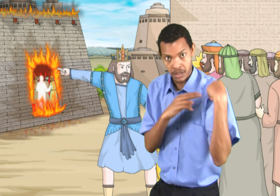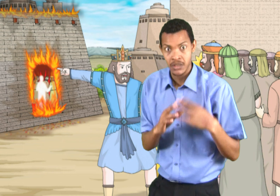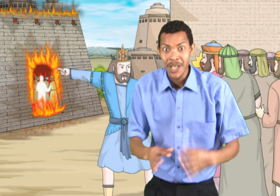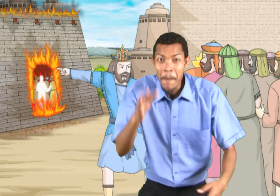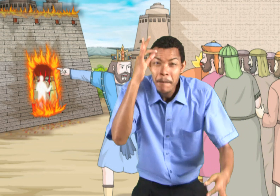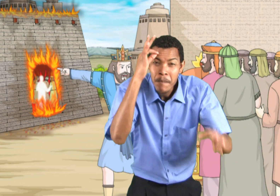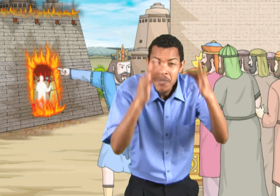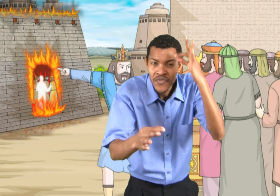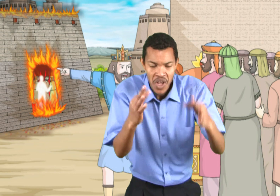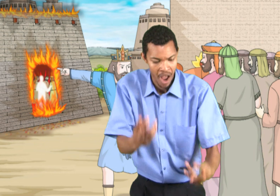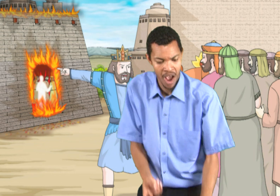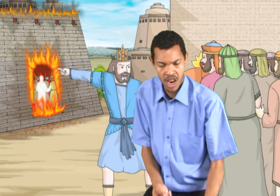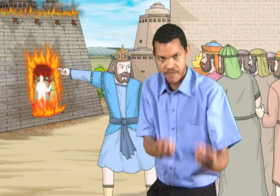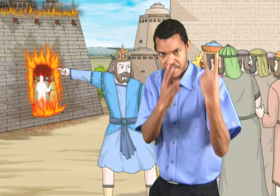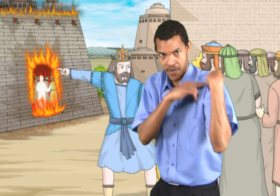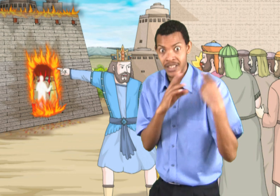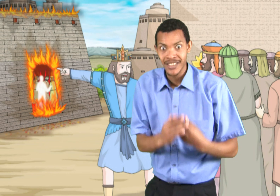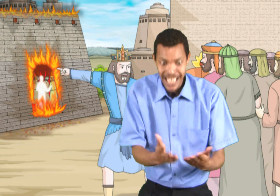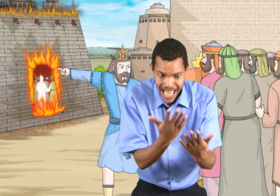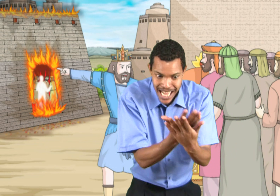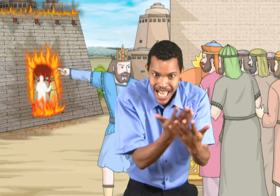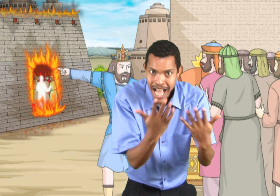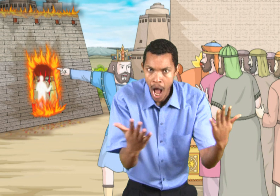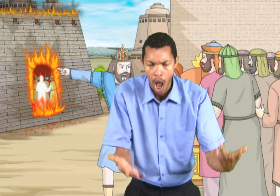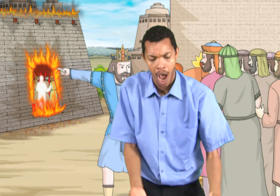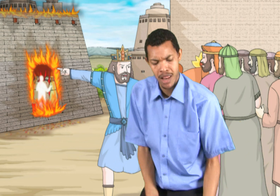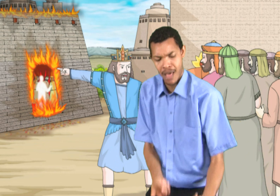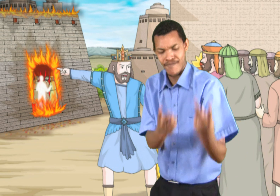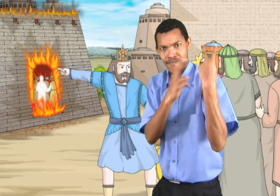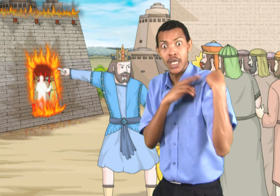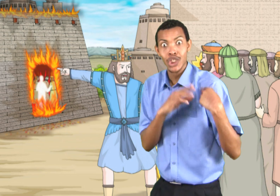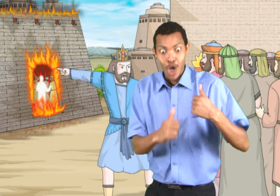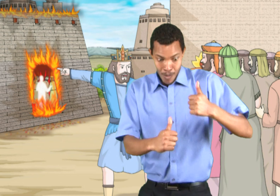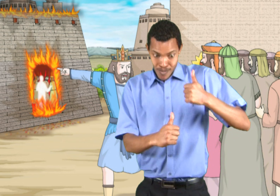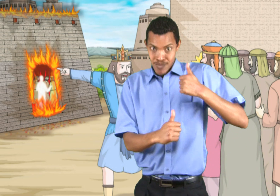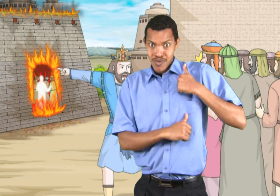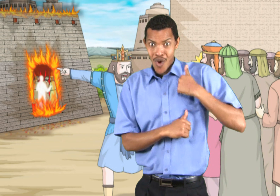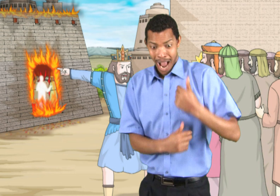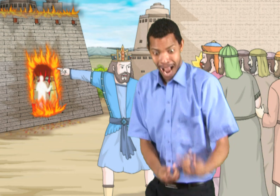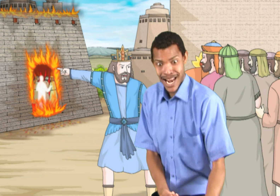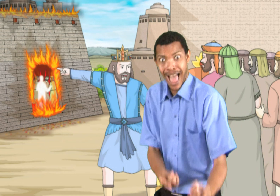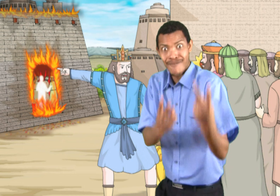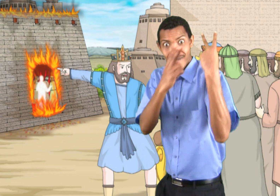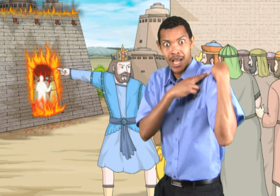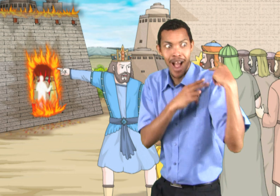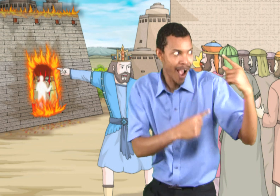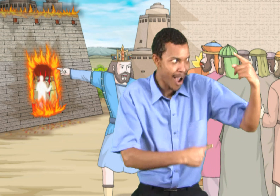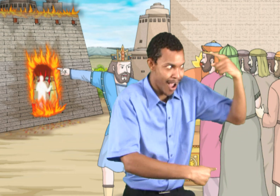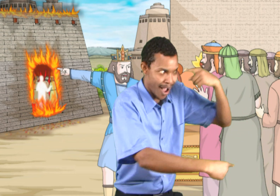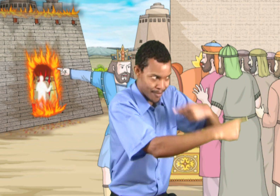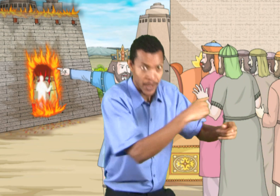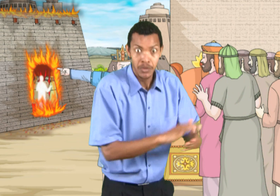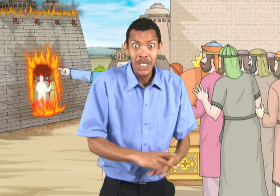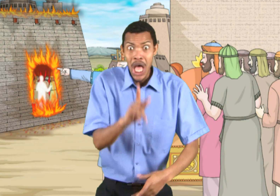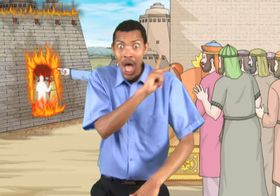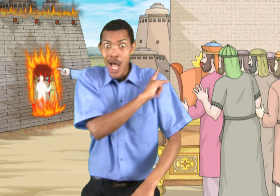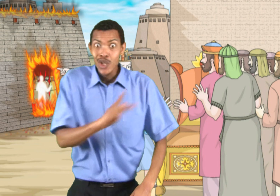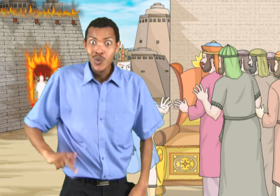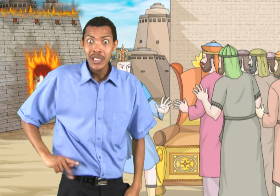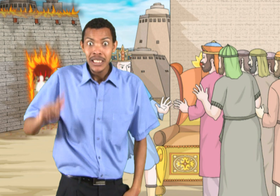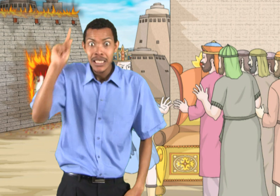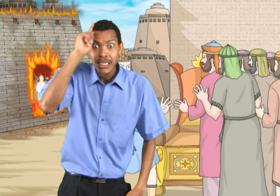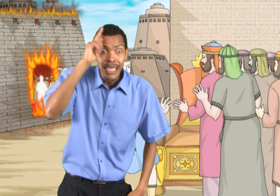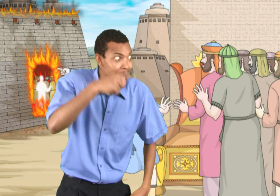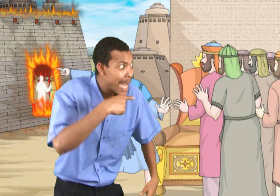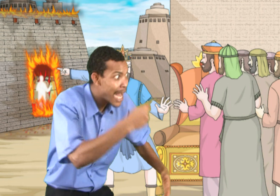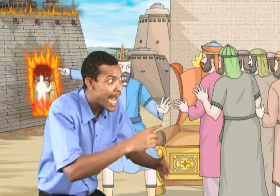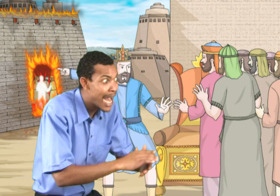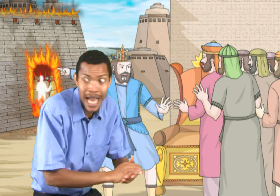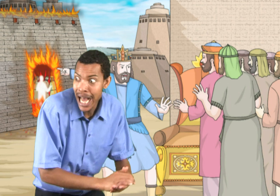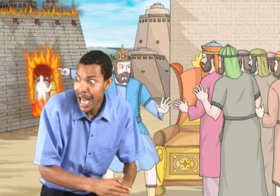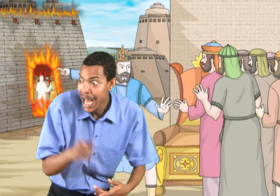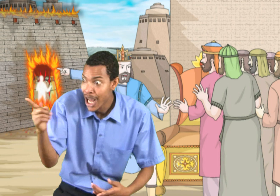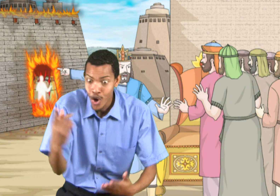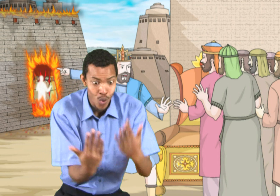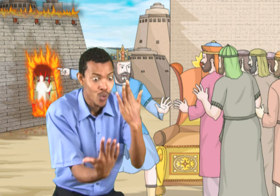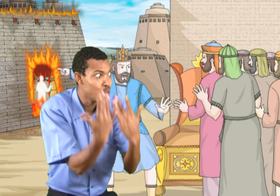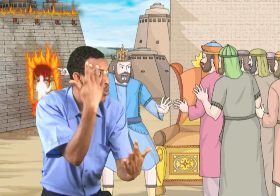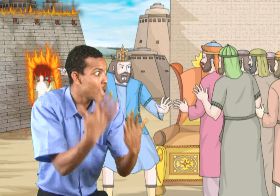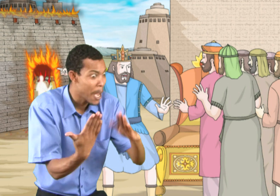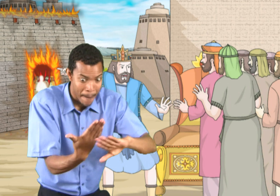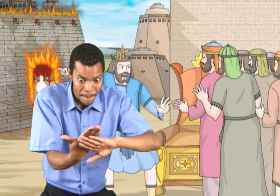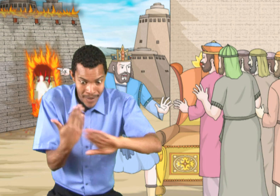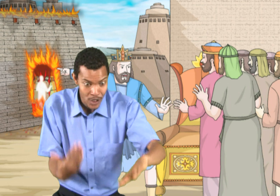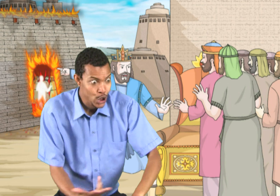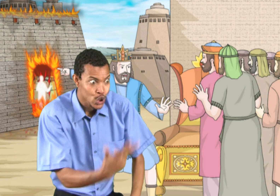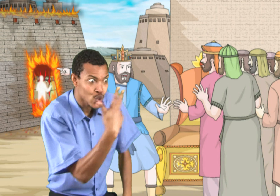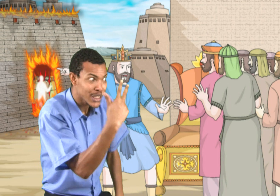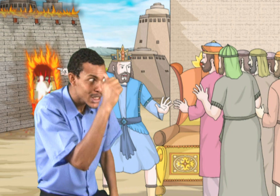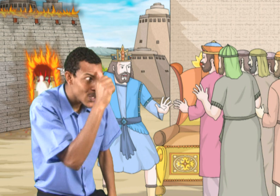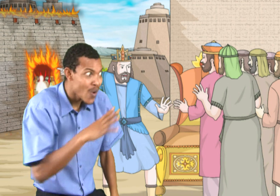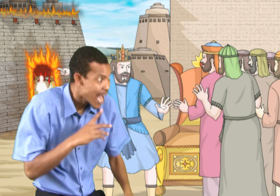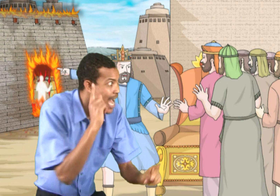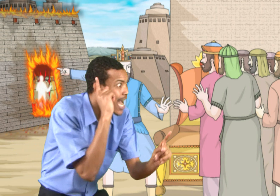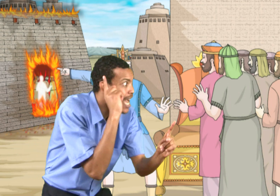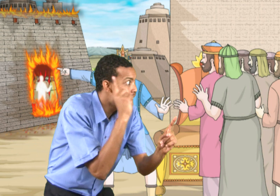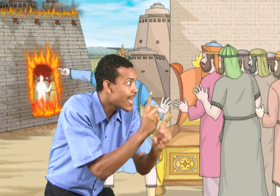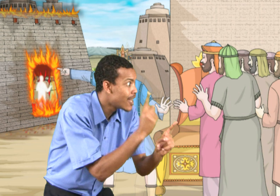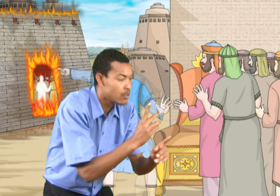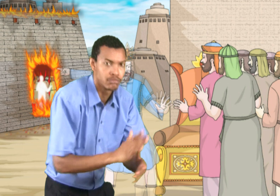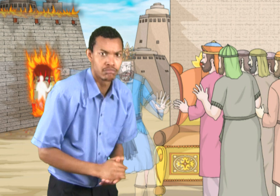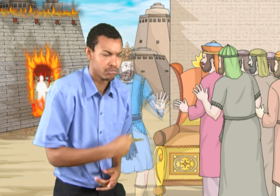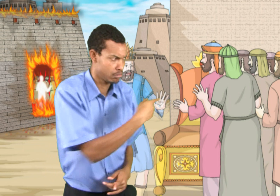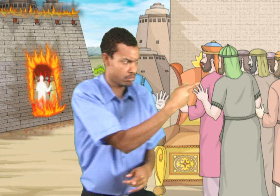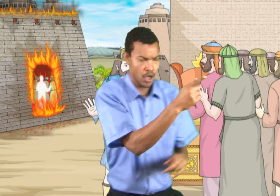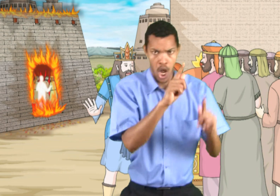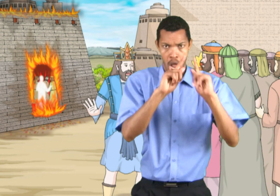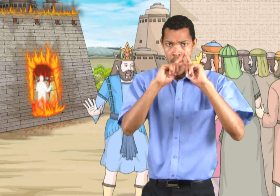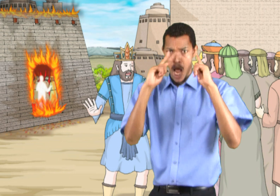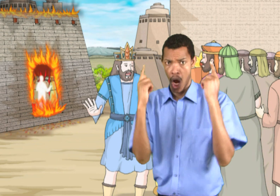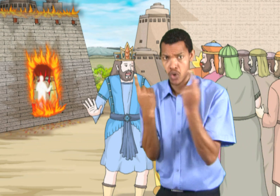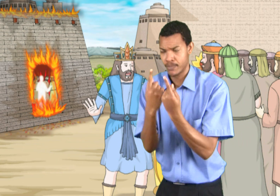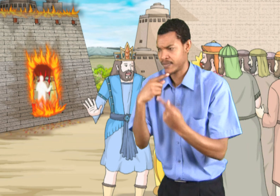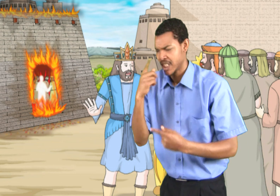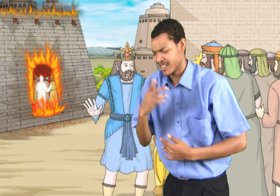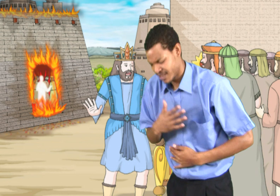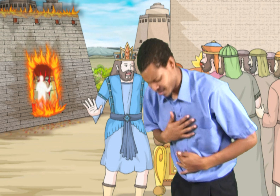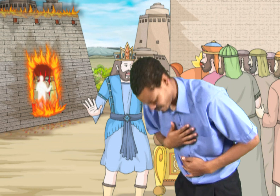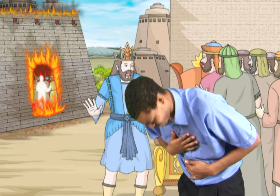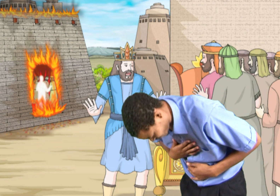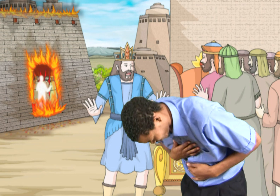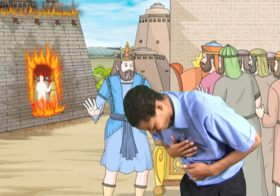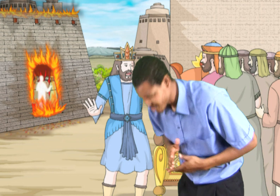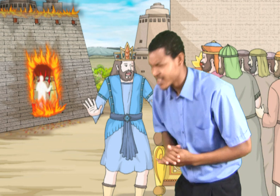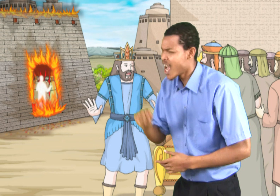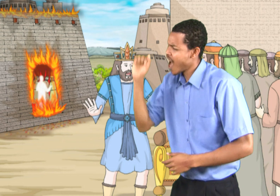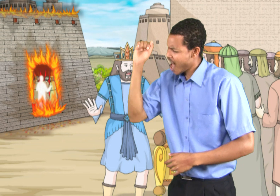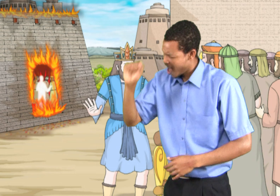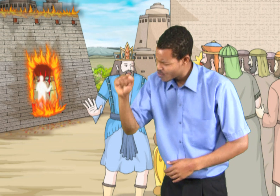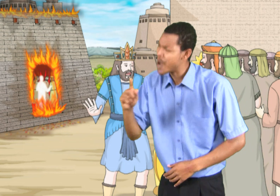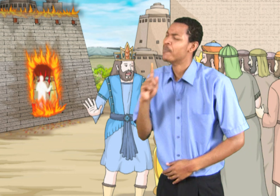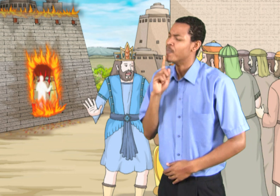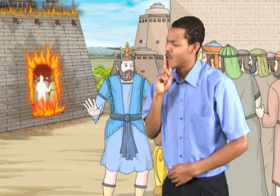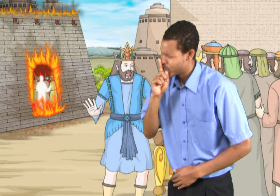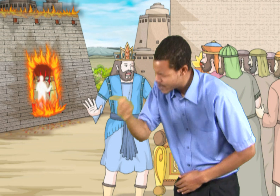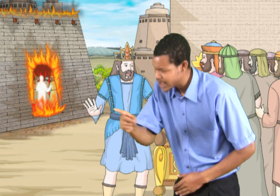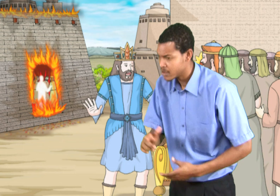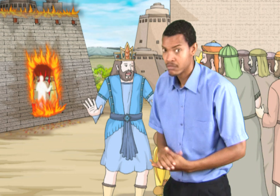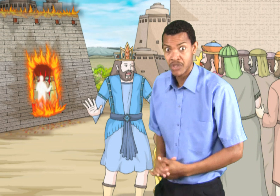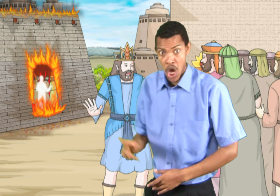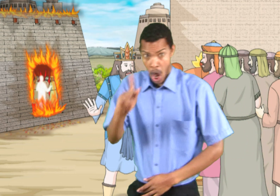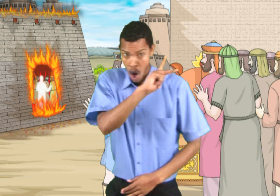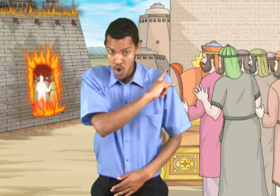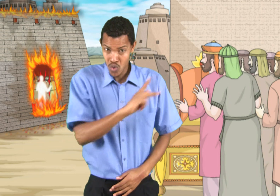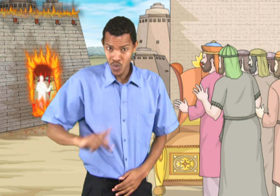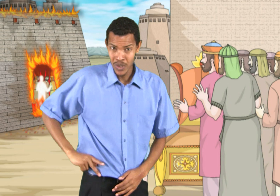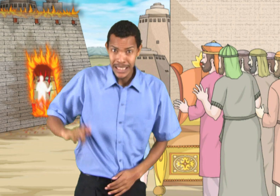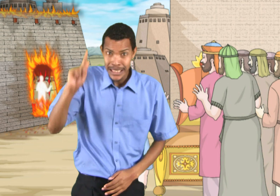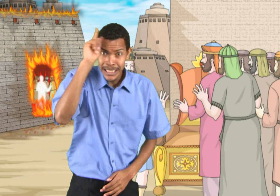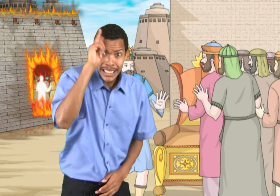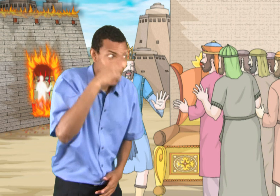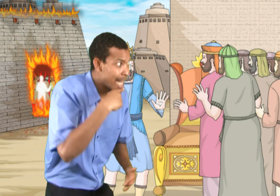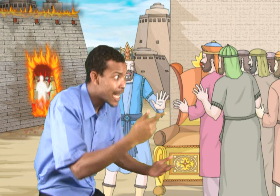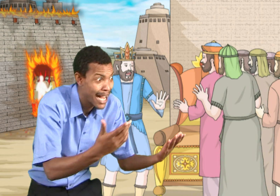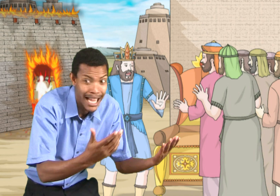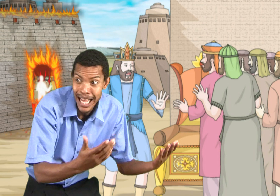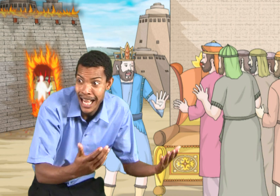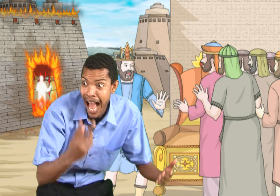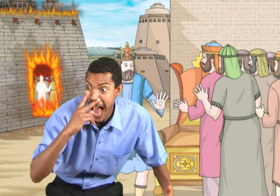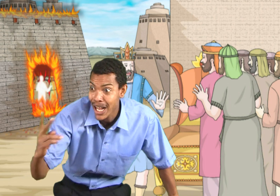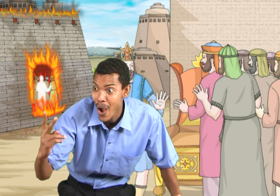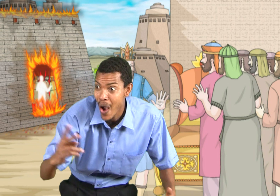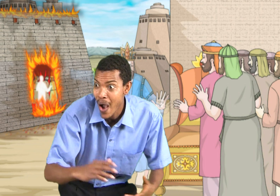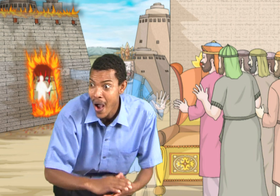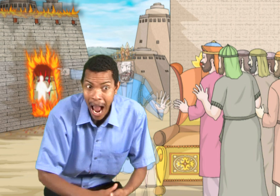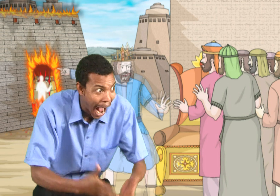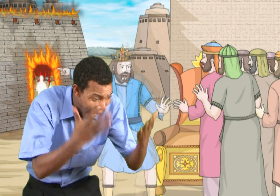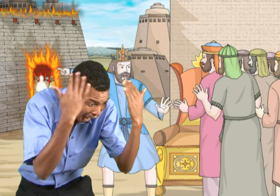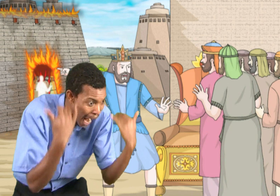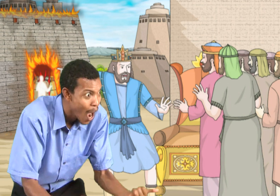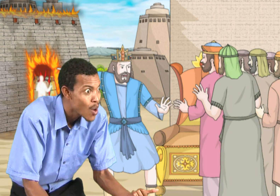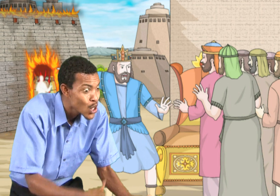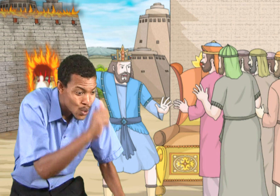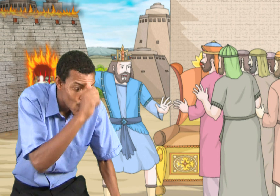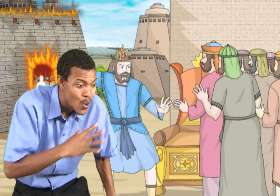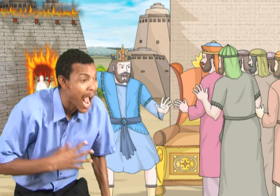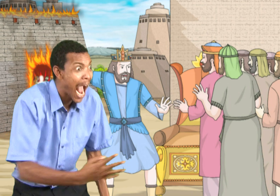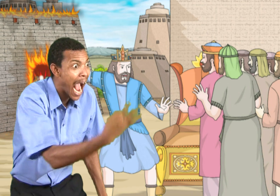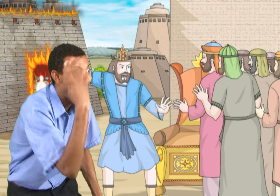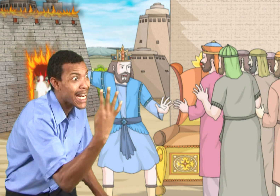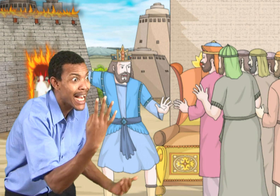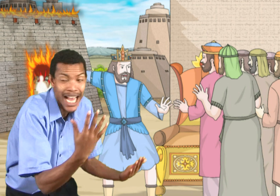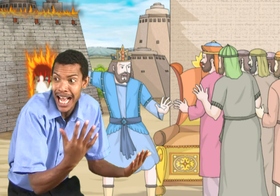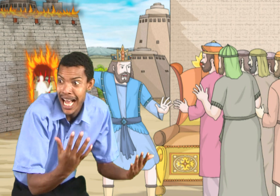Suddenly King Nebuchadnezzar jumped up in amazement and asked his advisers, “Did we not throw three men, firmly bound, into the fire?”